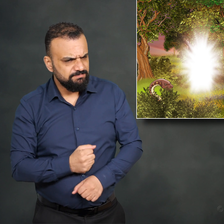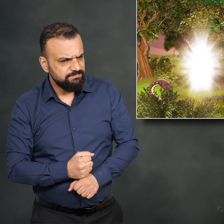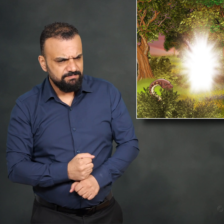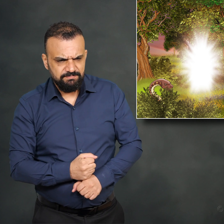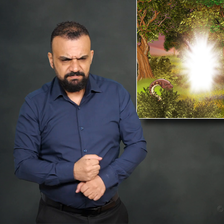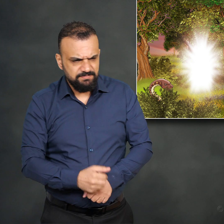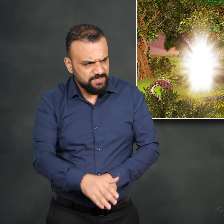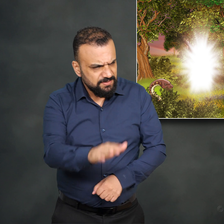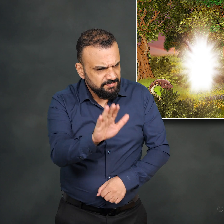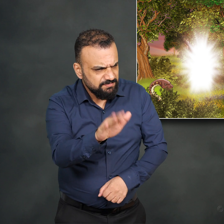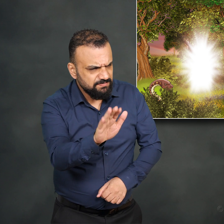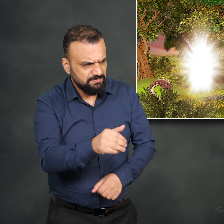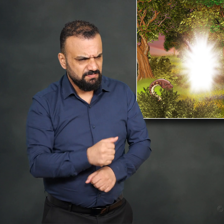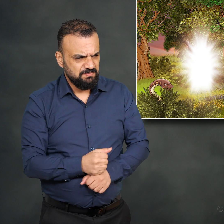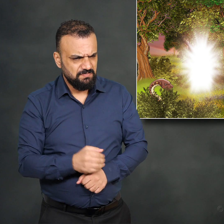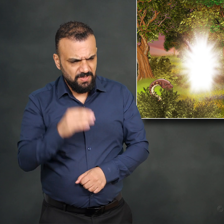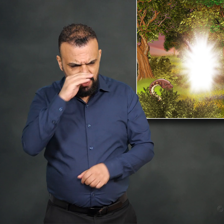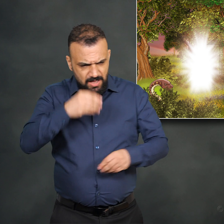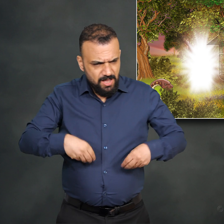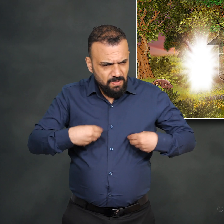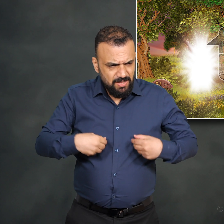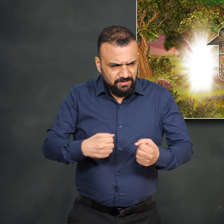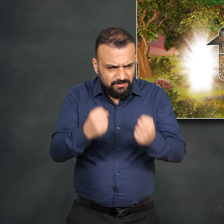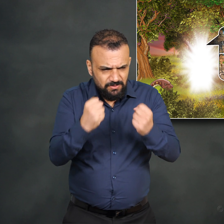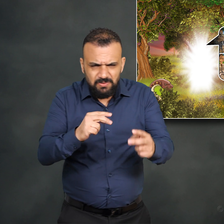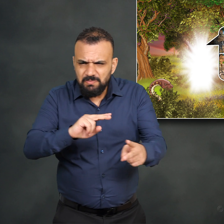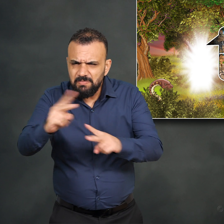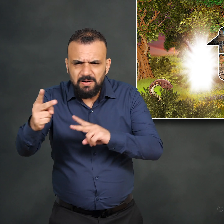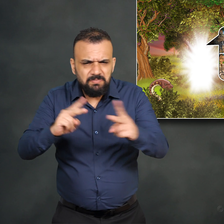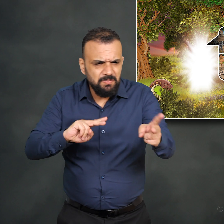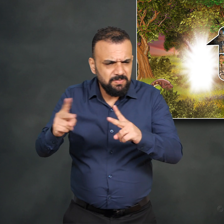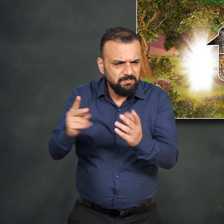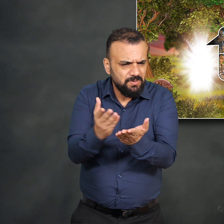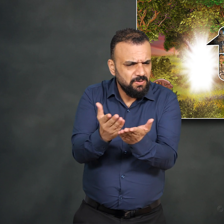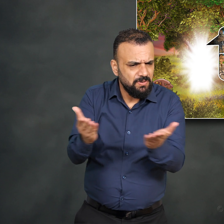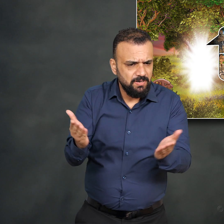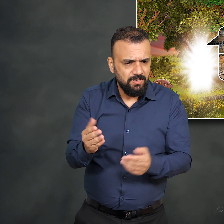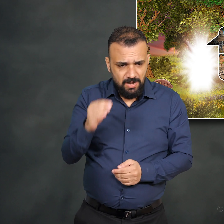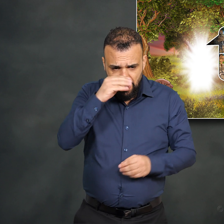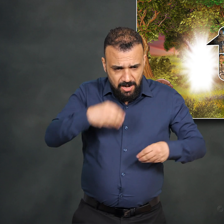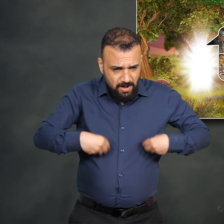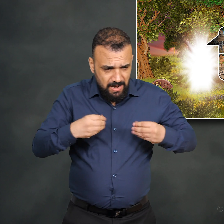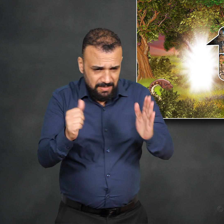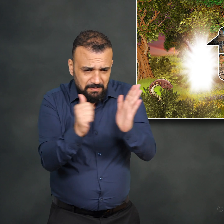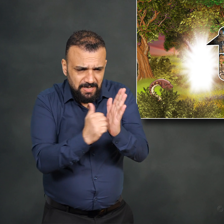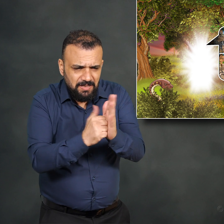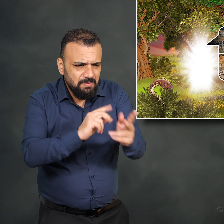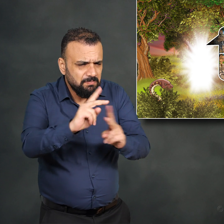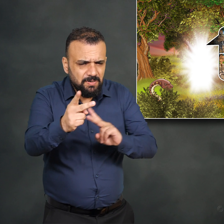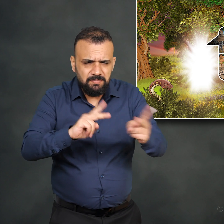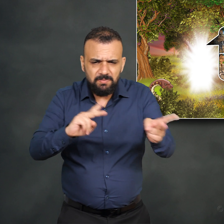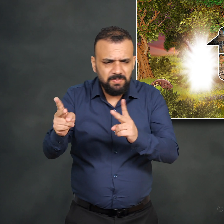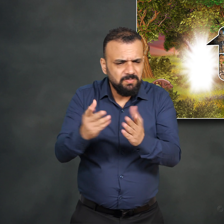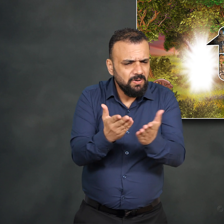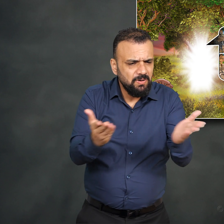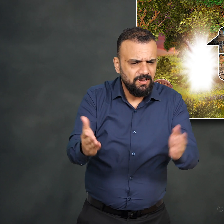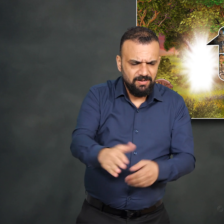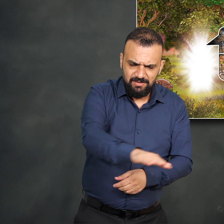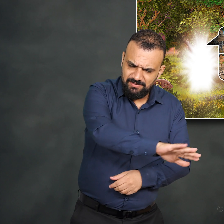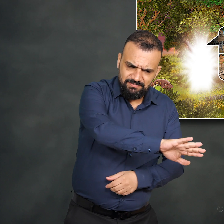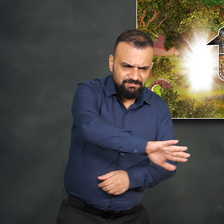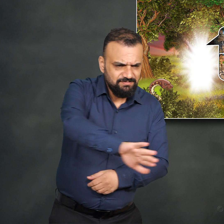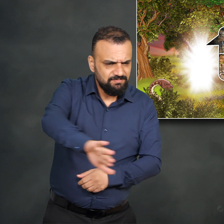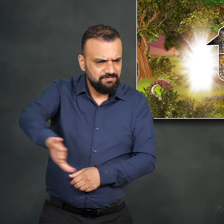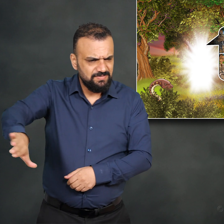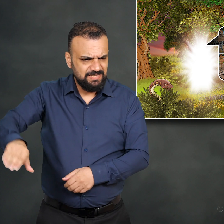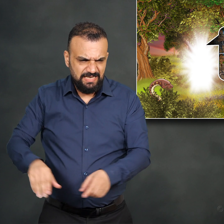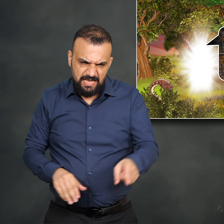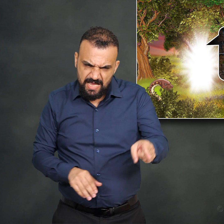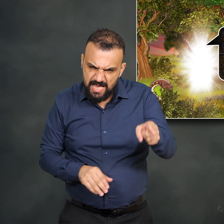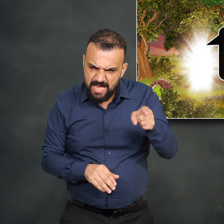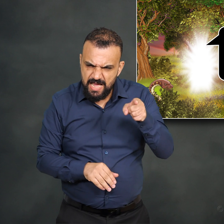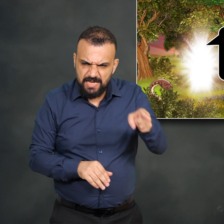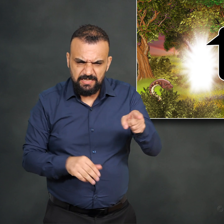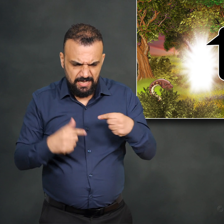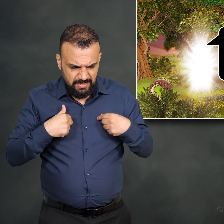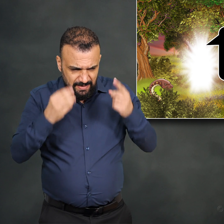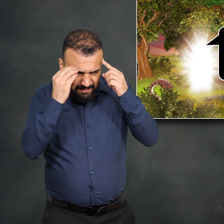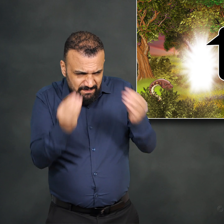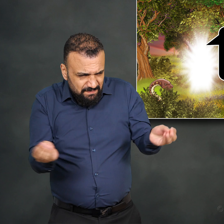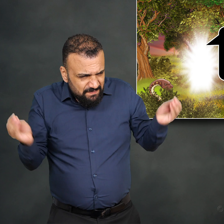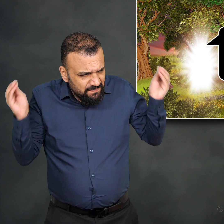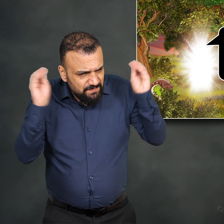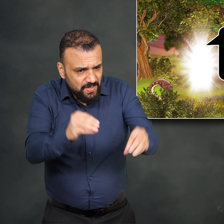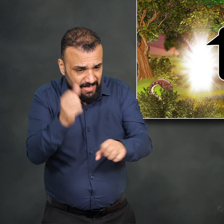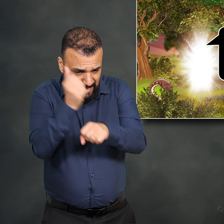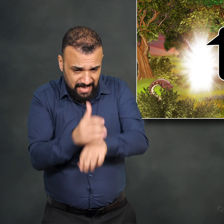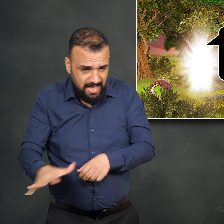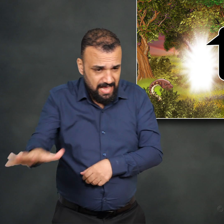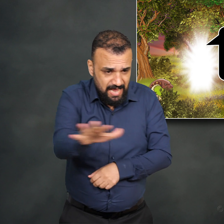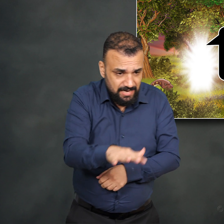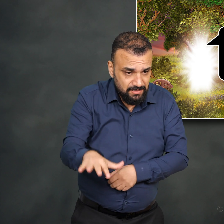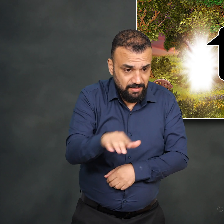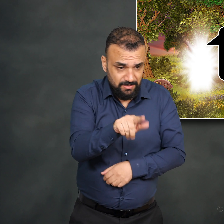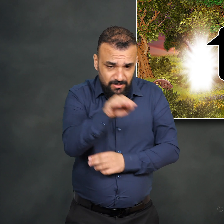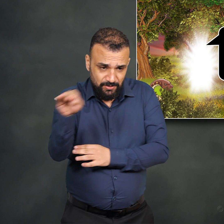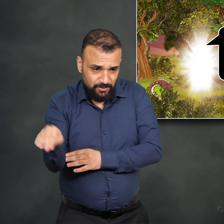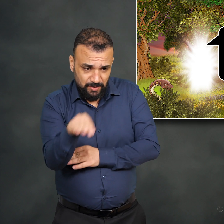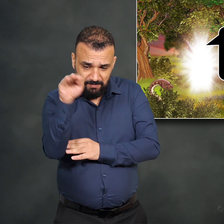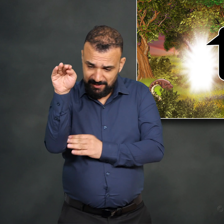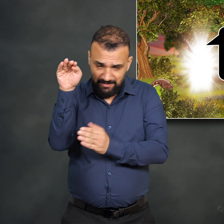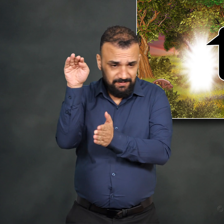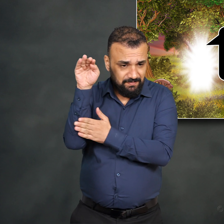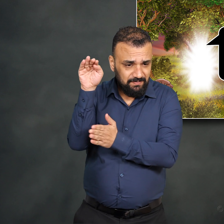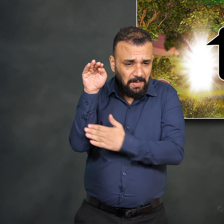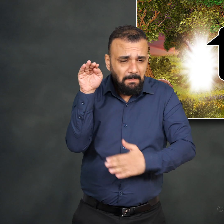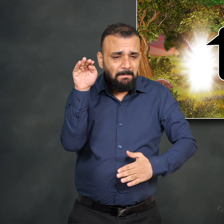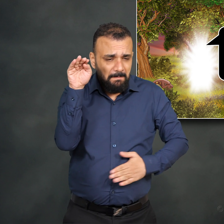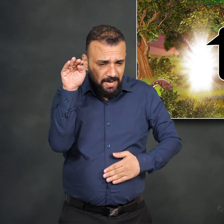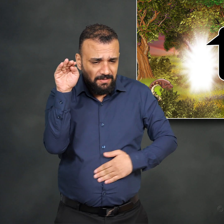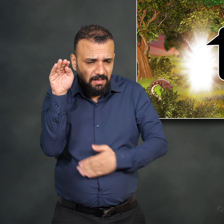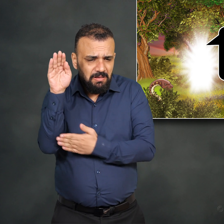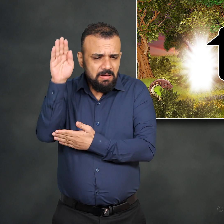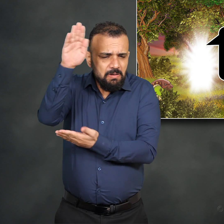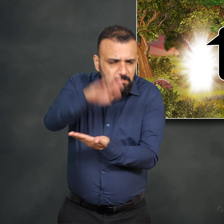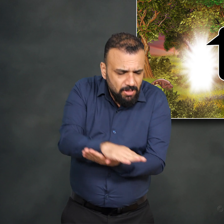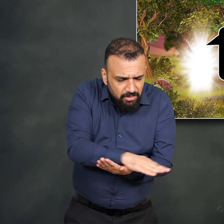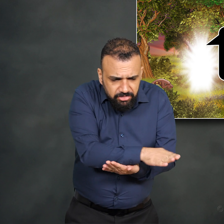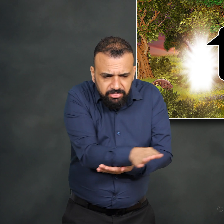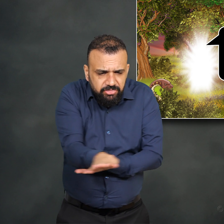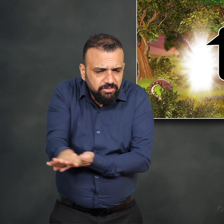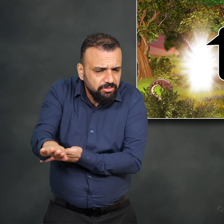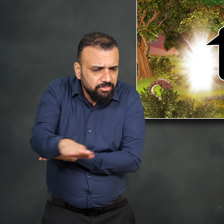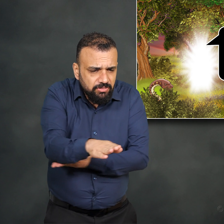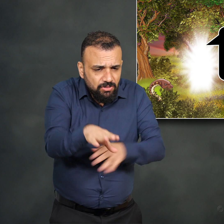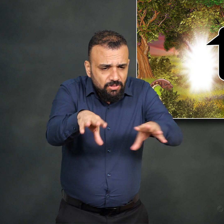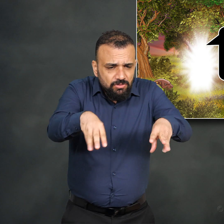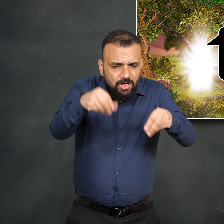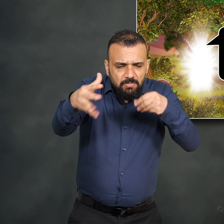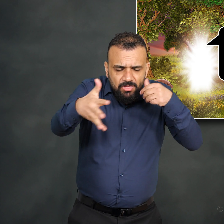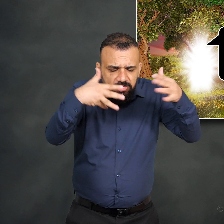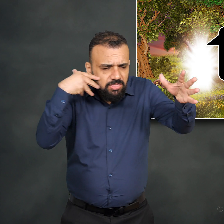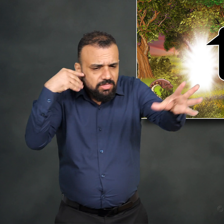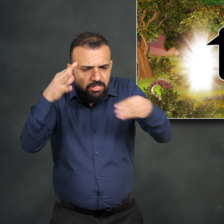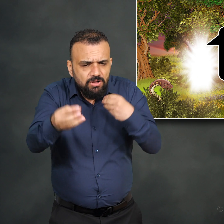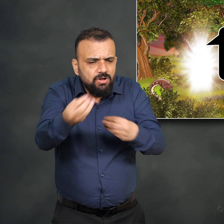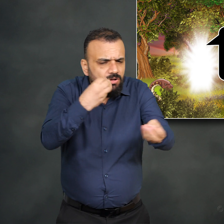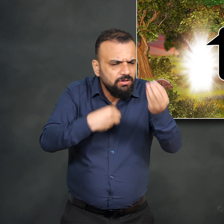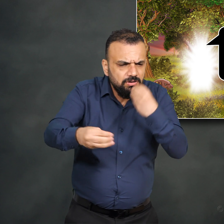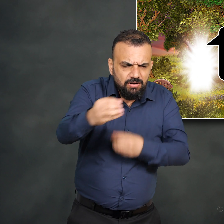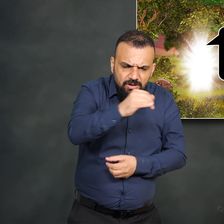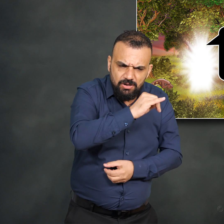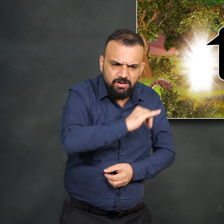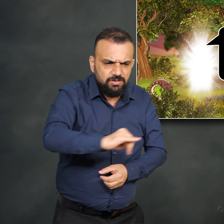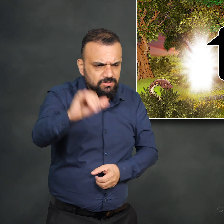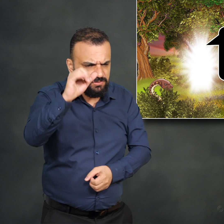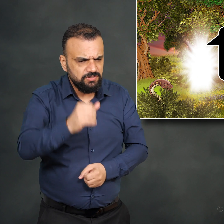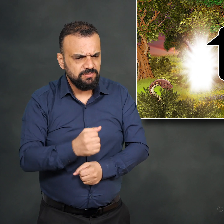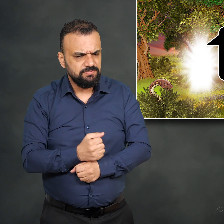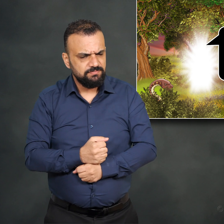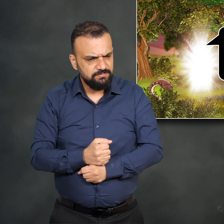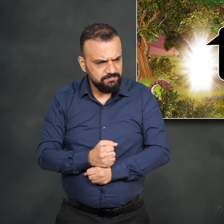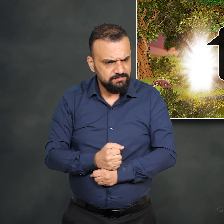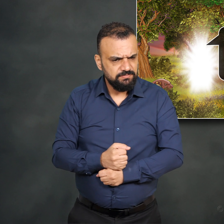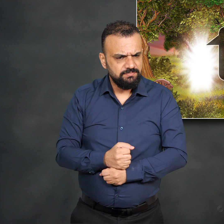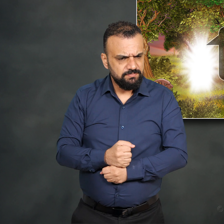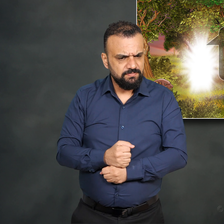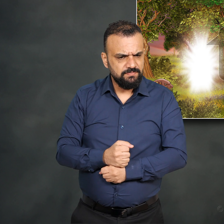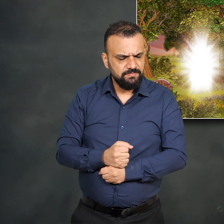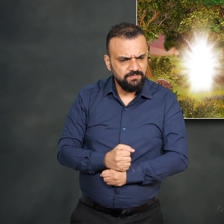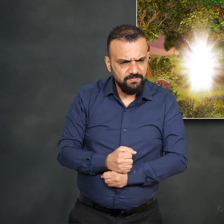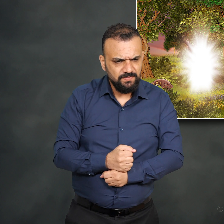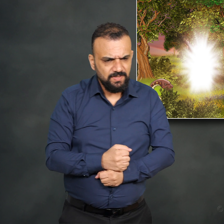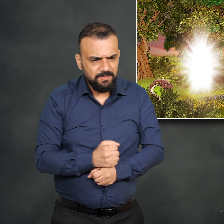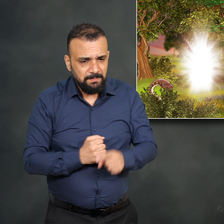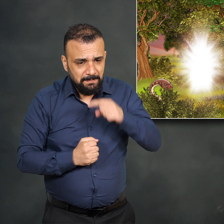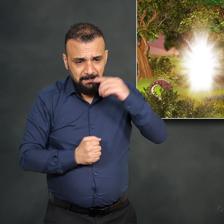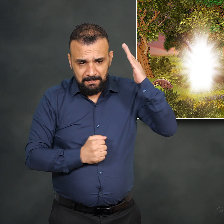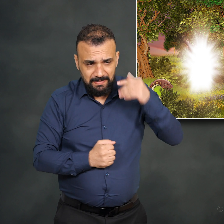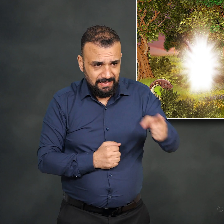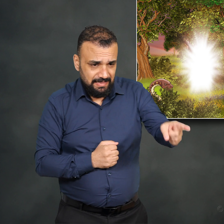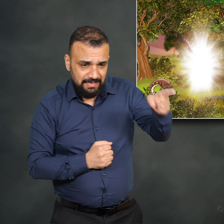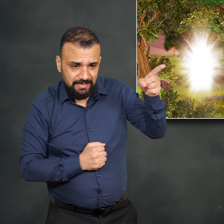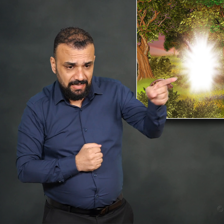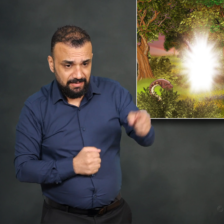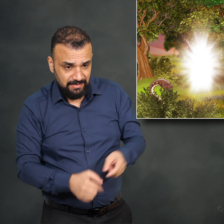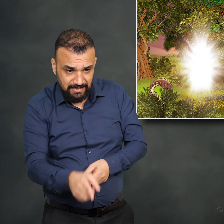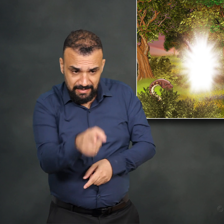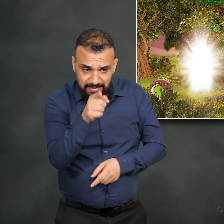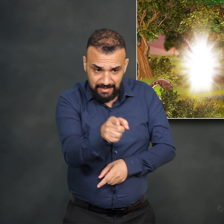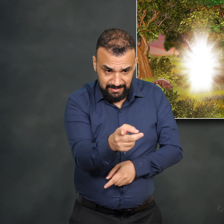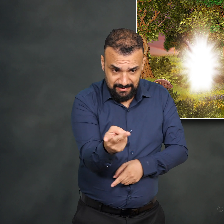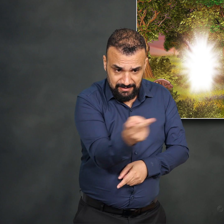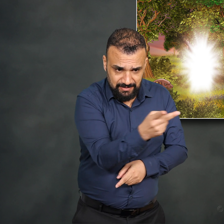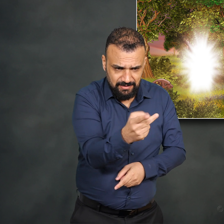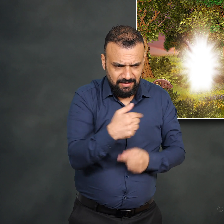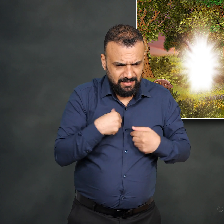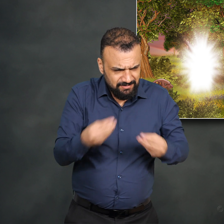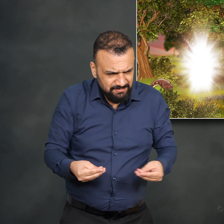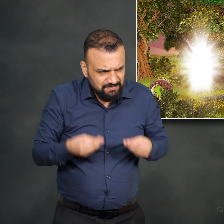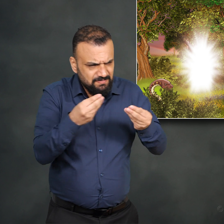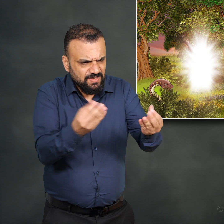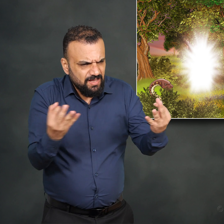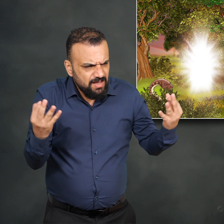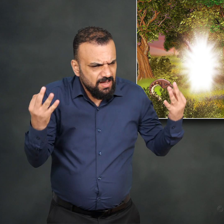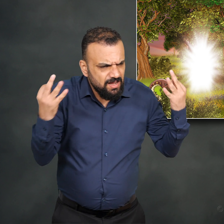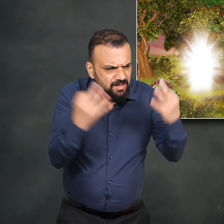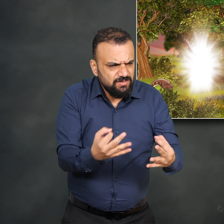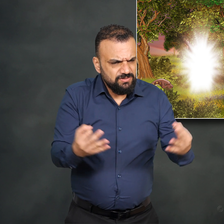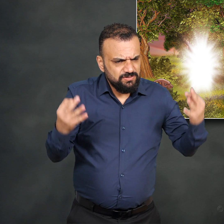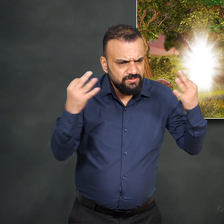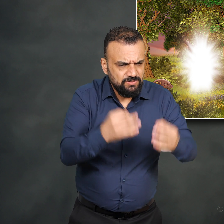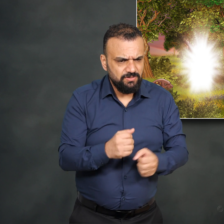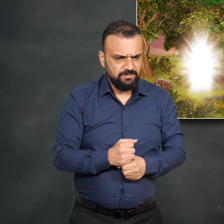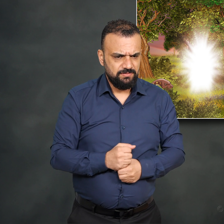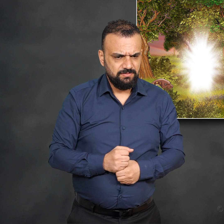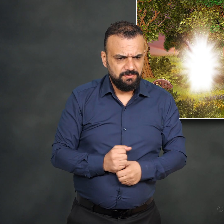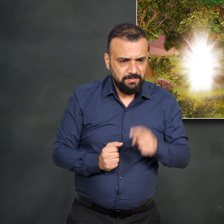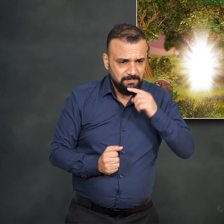So the LORD God said to the serpent: “Because you have done this, cursed are you above all livestock and every beast of the field!